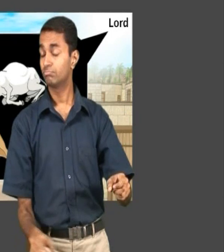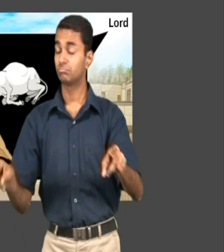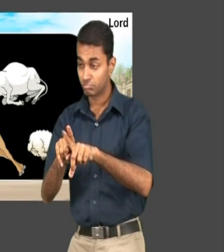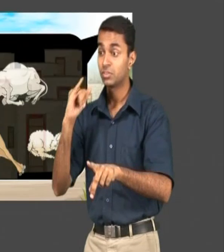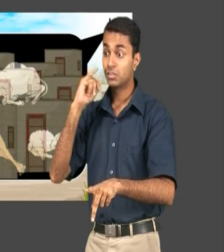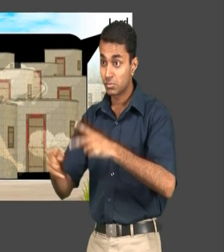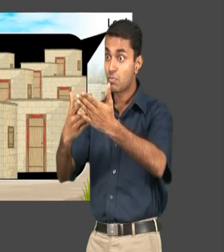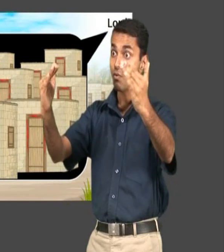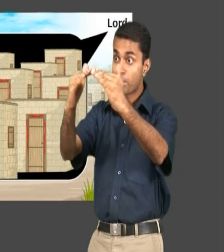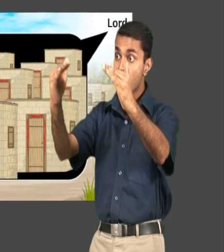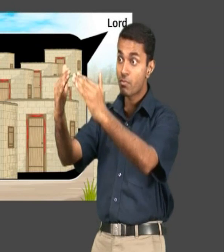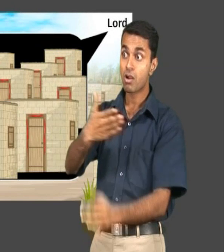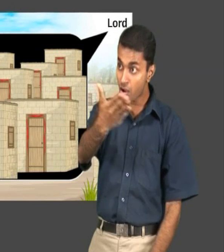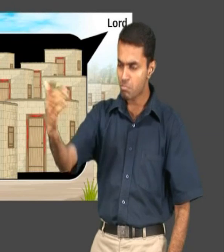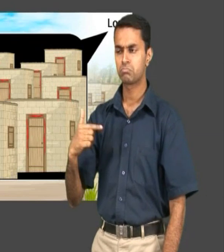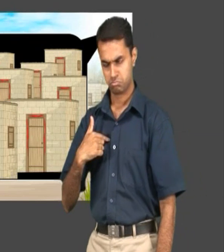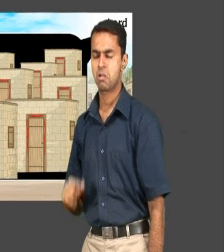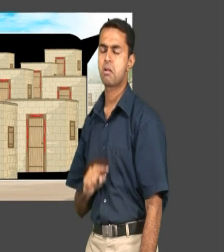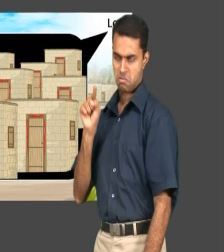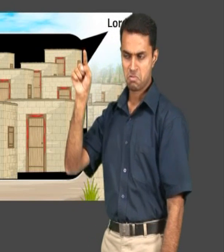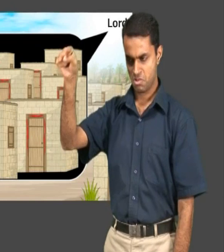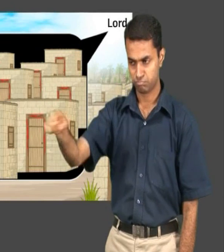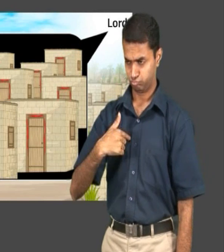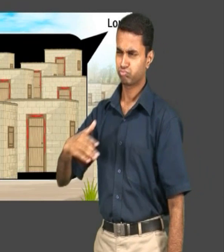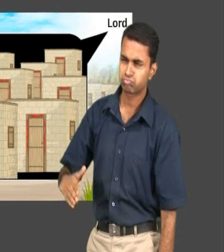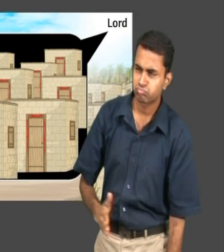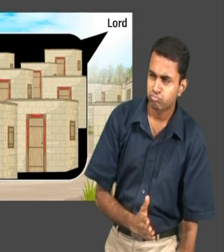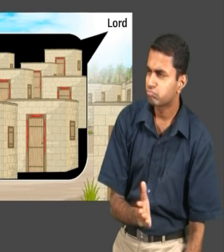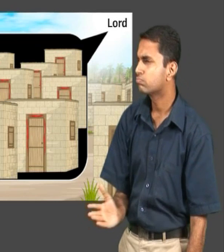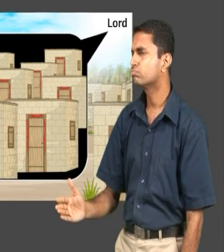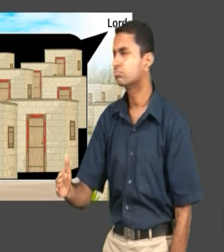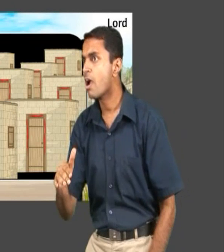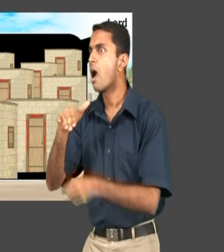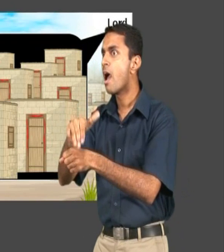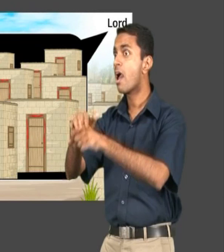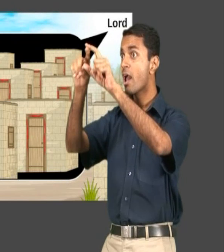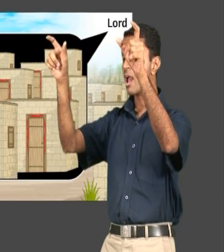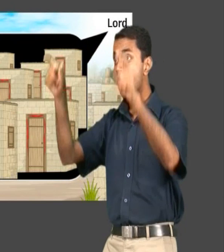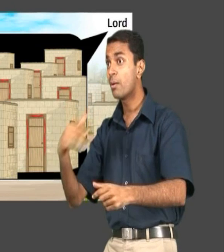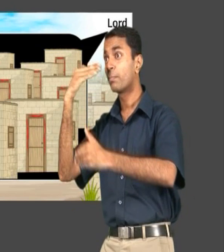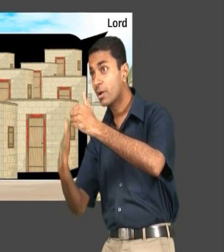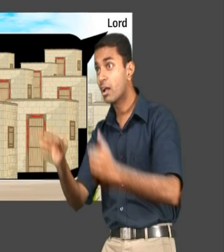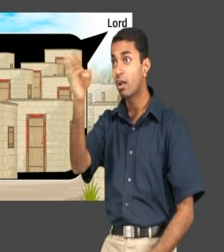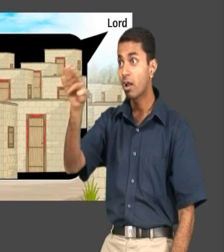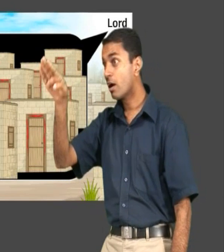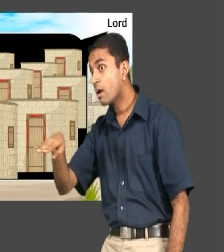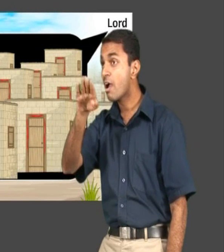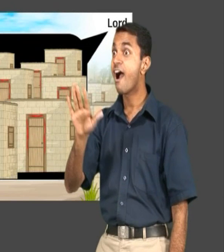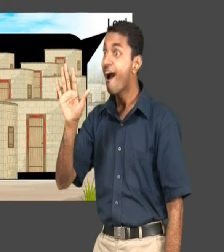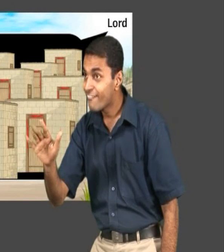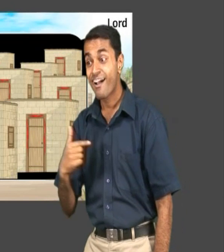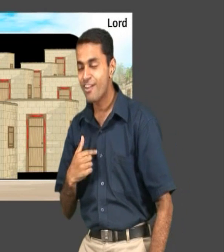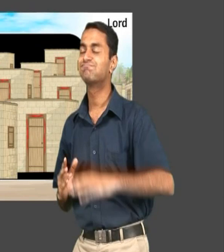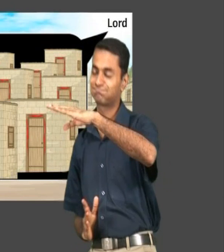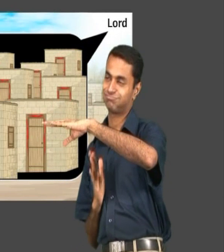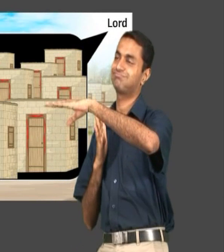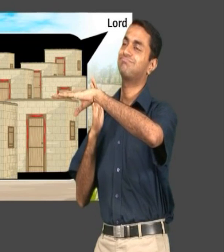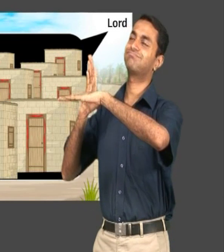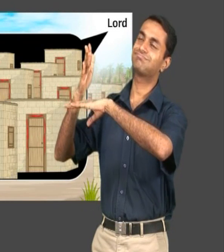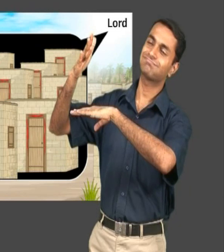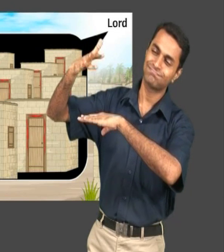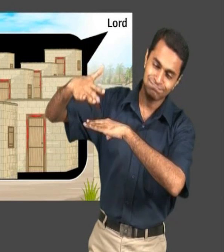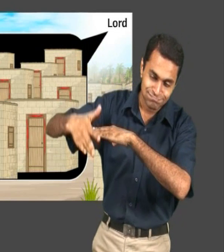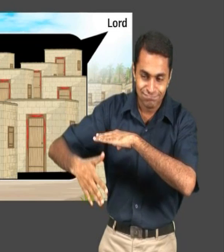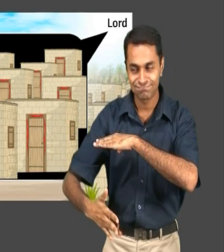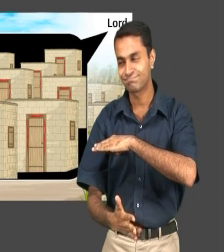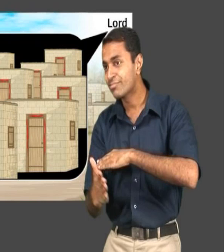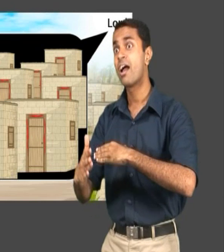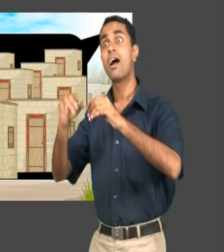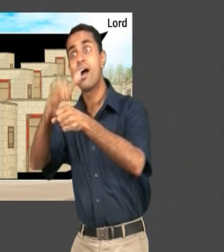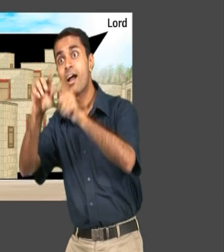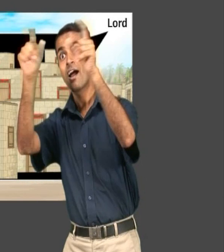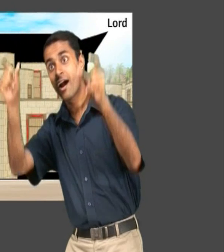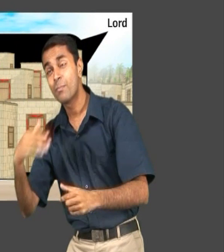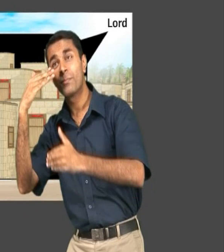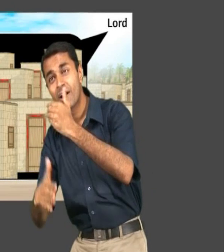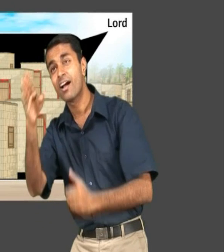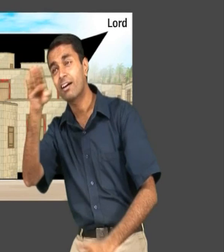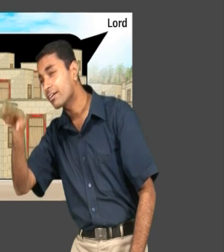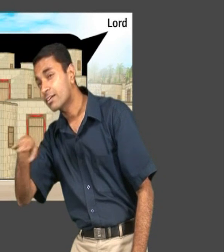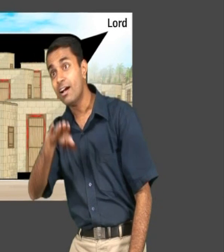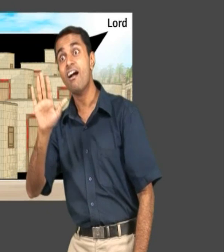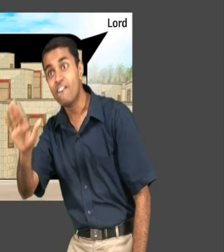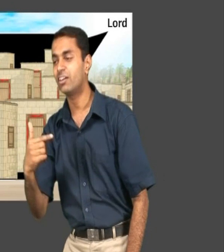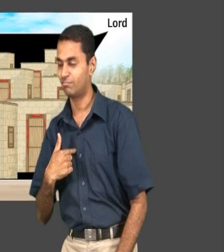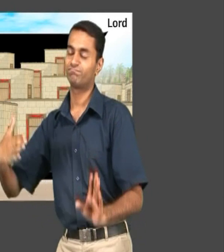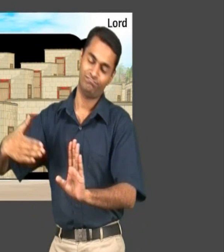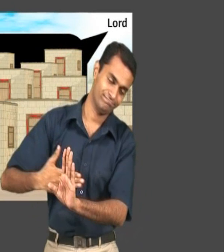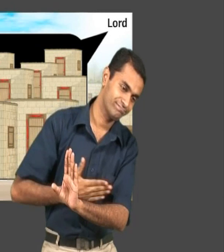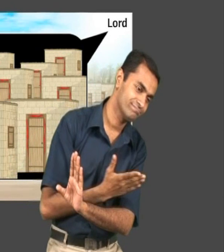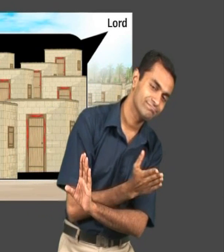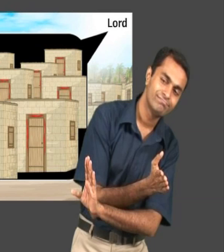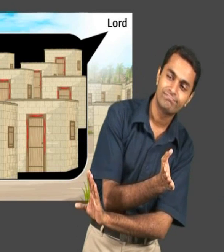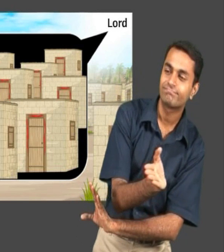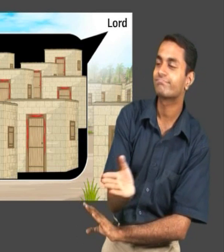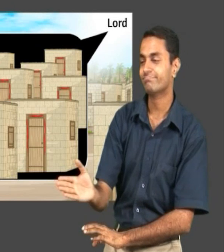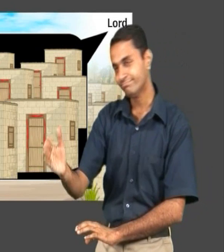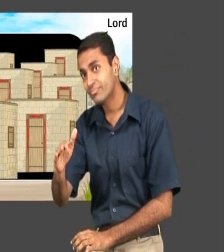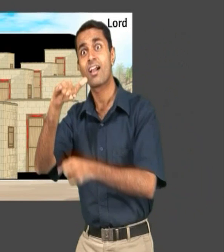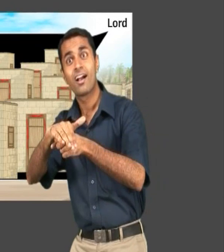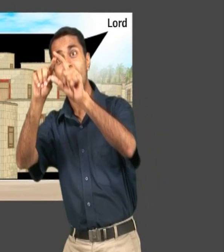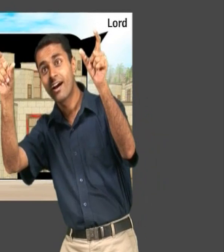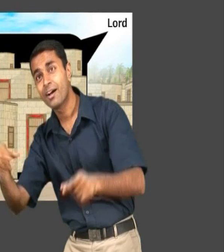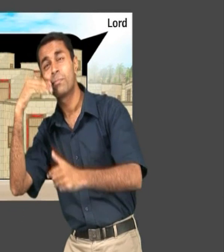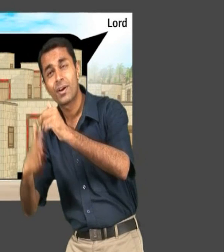I am the LORD. The blood on the houses where you are staying will distinguish them;